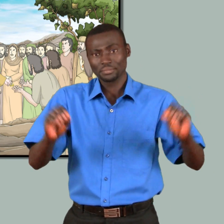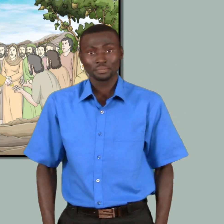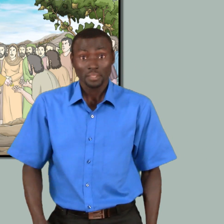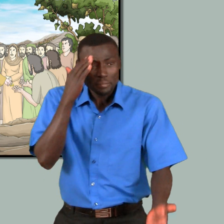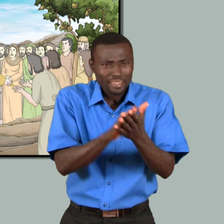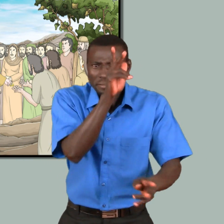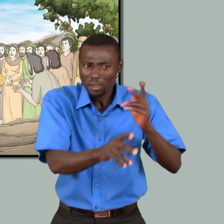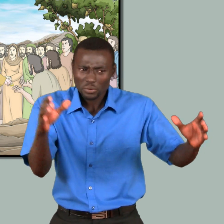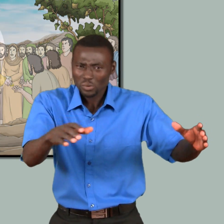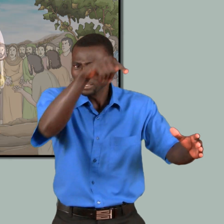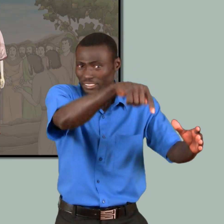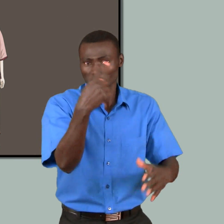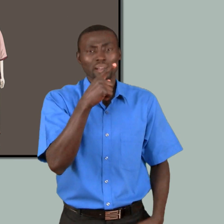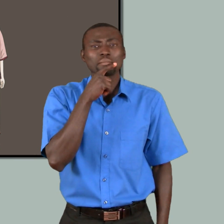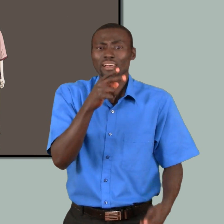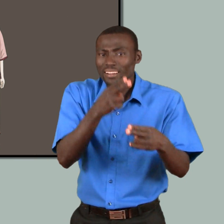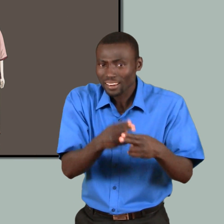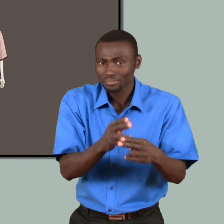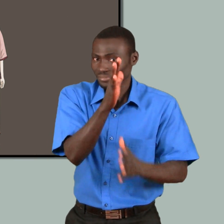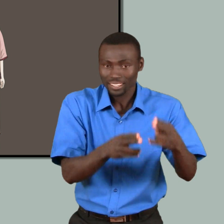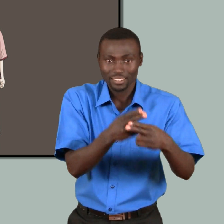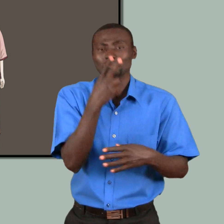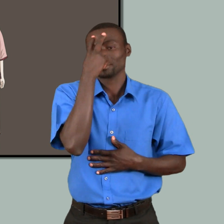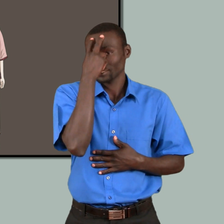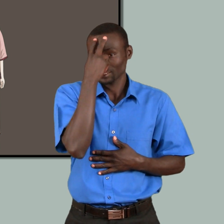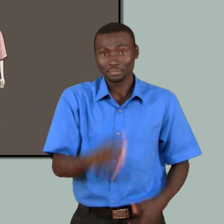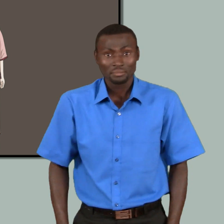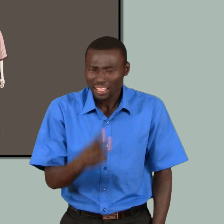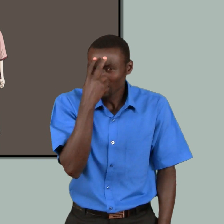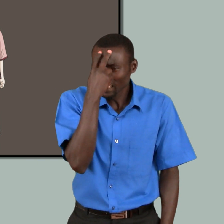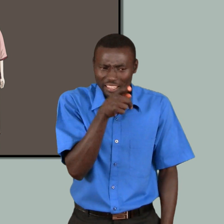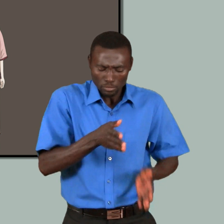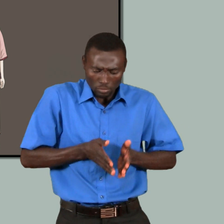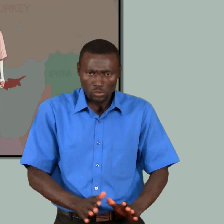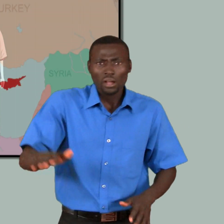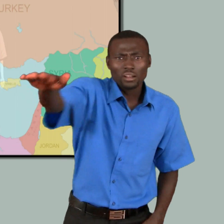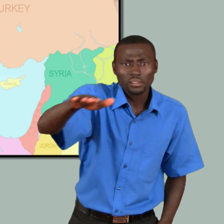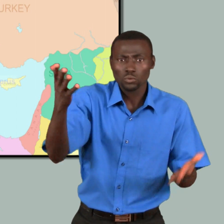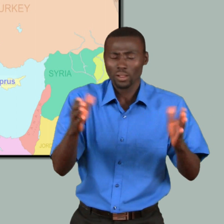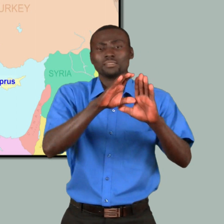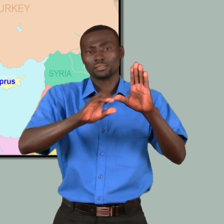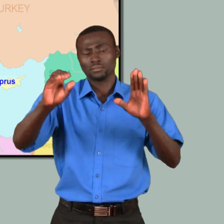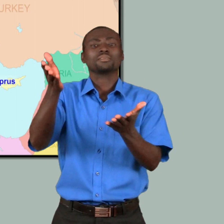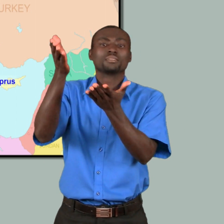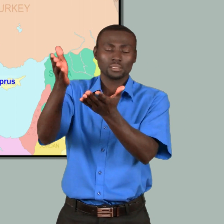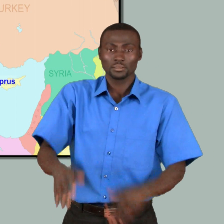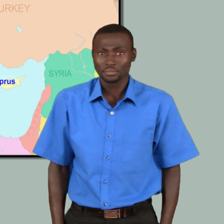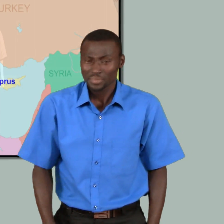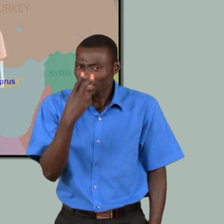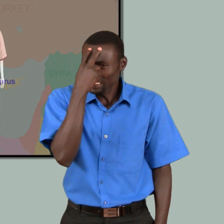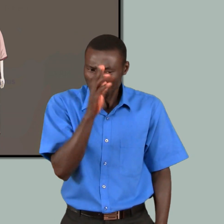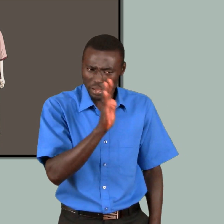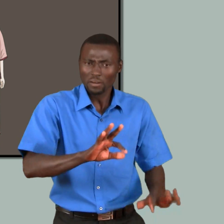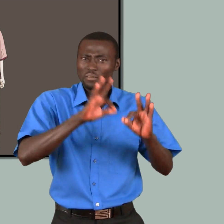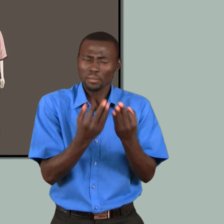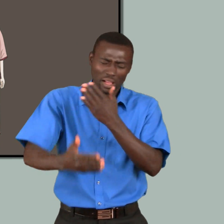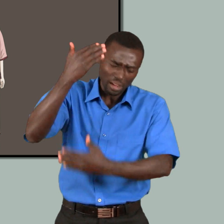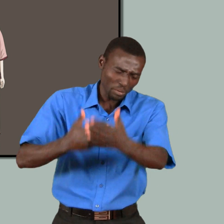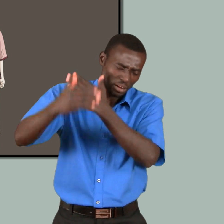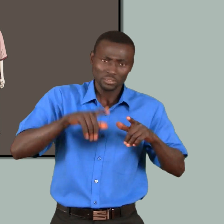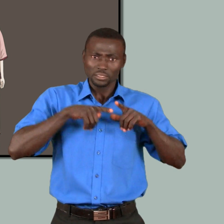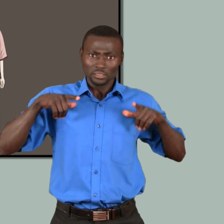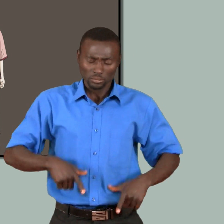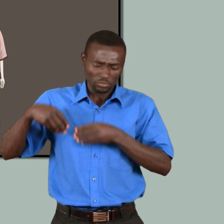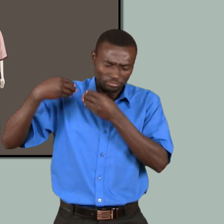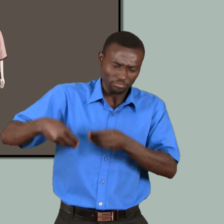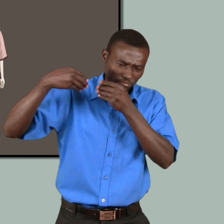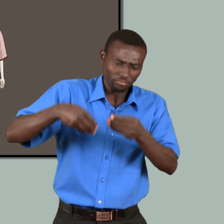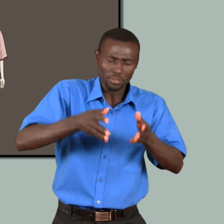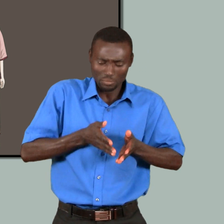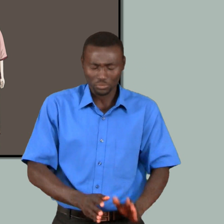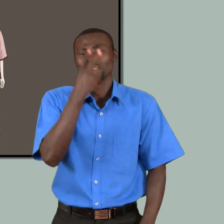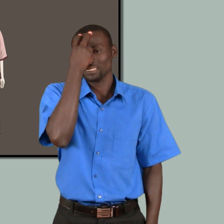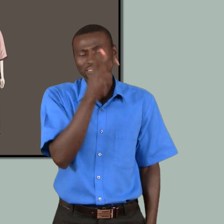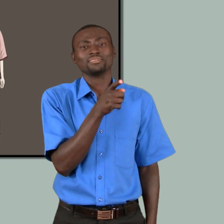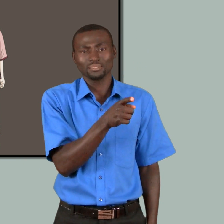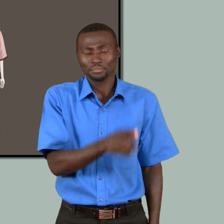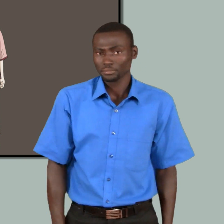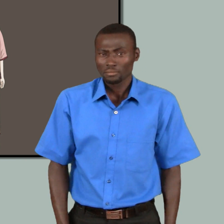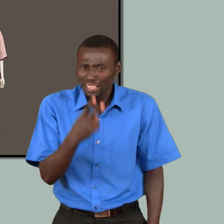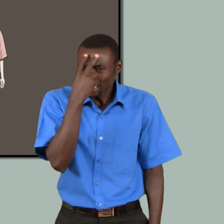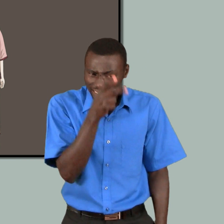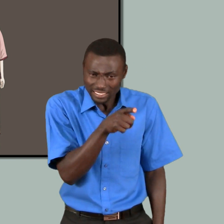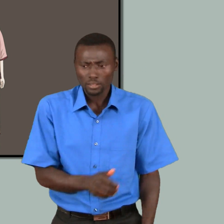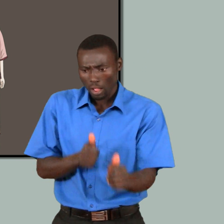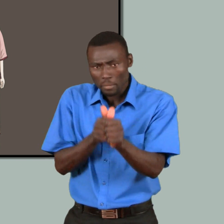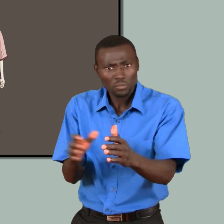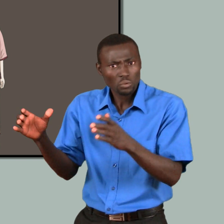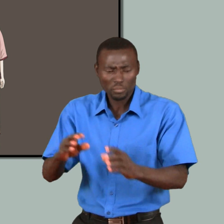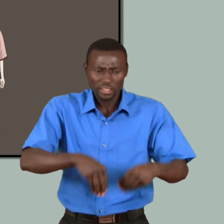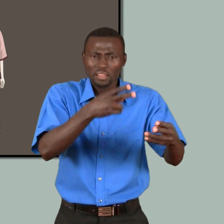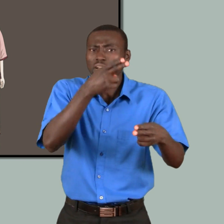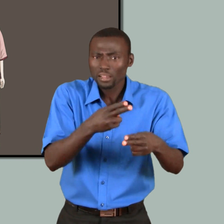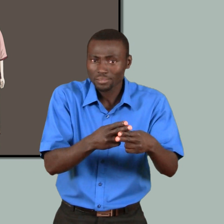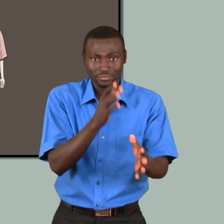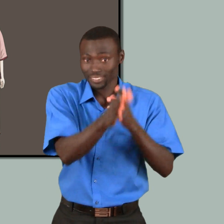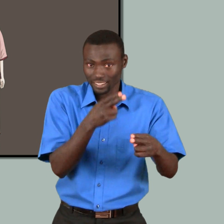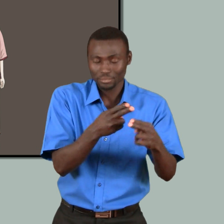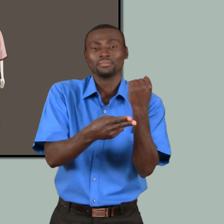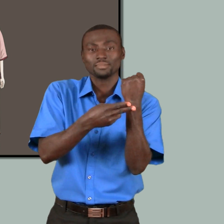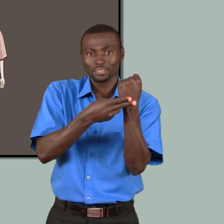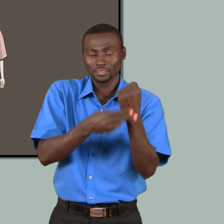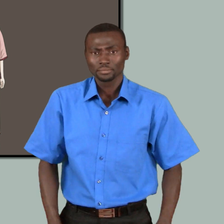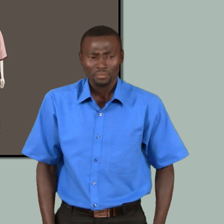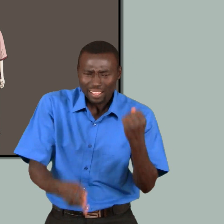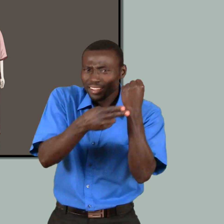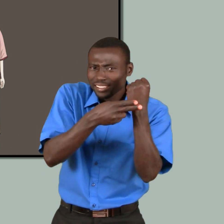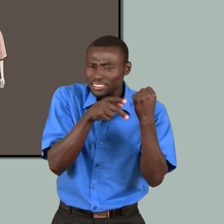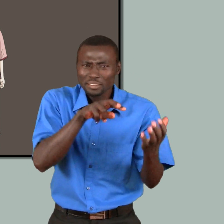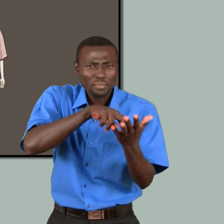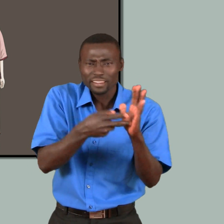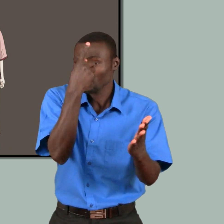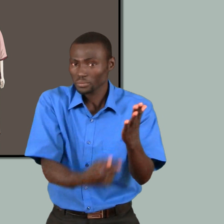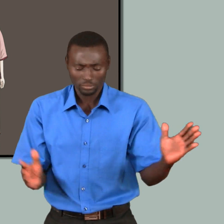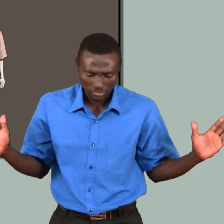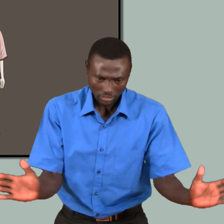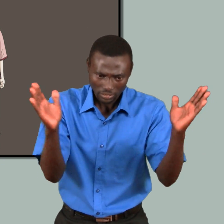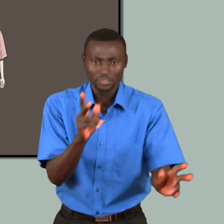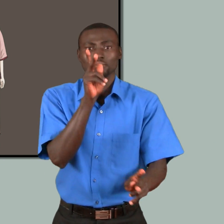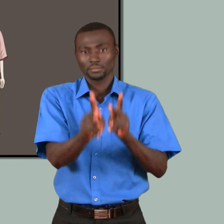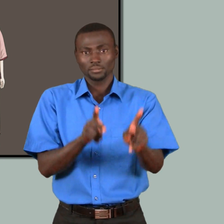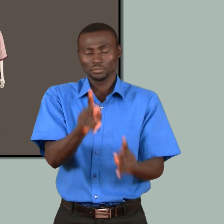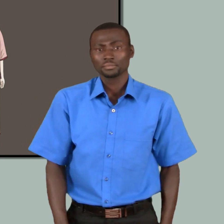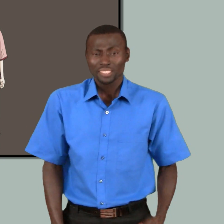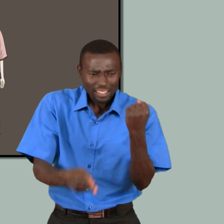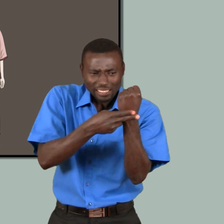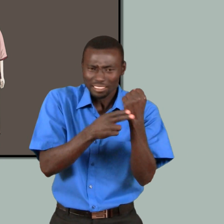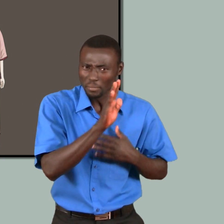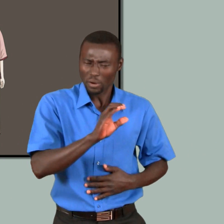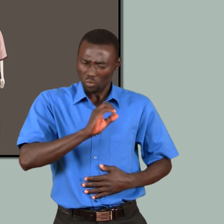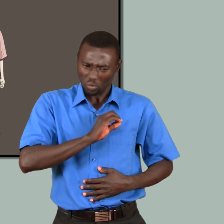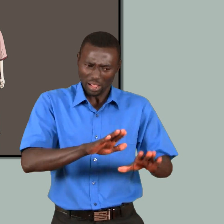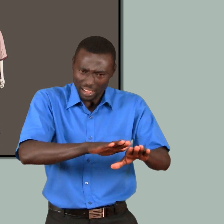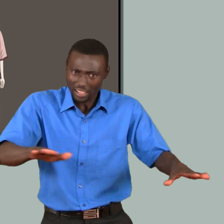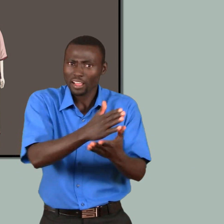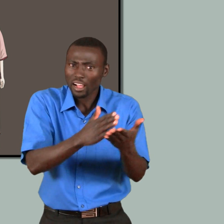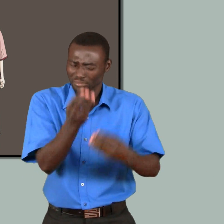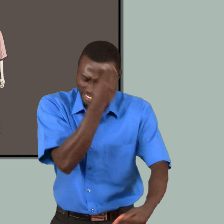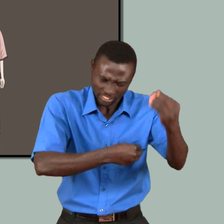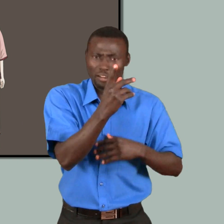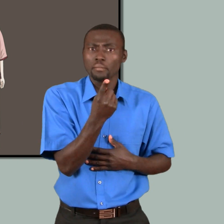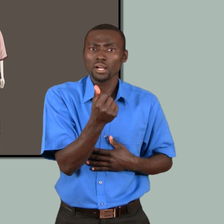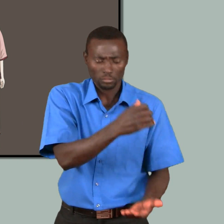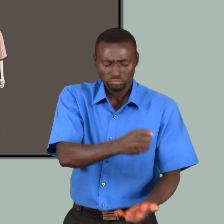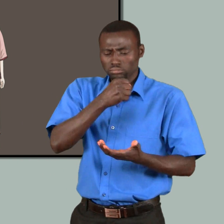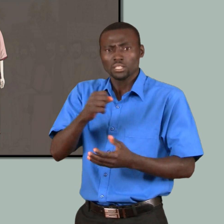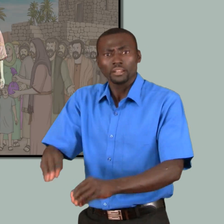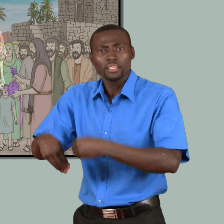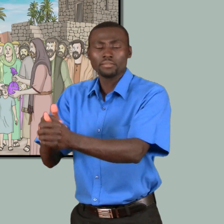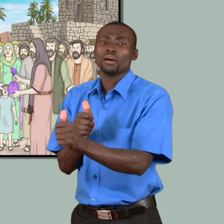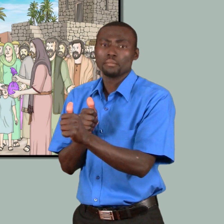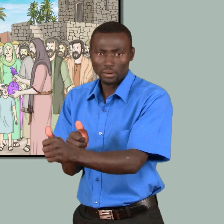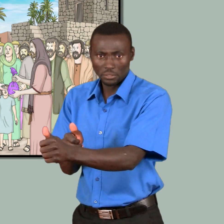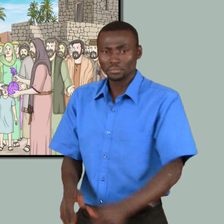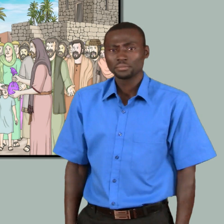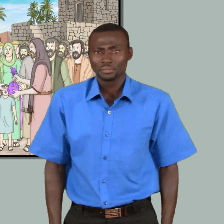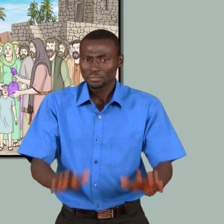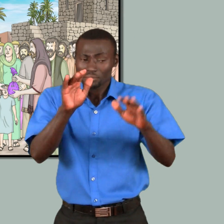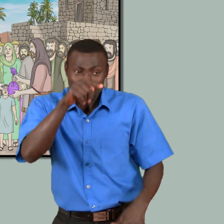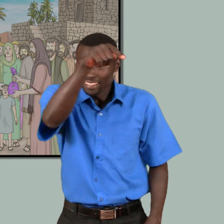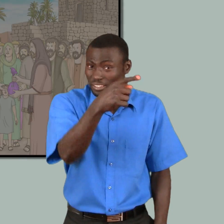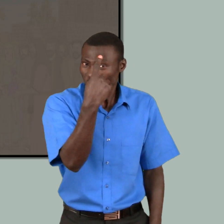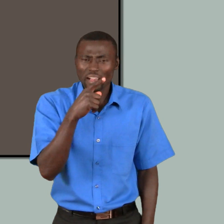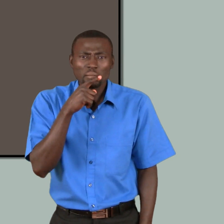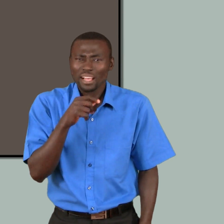Joseph, a Levite from Cyprus, whom the apostles called Barnabas (meaning Son of Encouragement), sold a field he owned, brought the money, and laid it at the apostles’ feet.